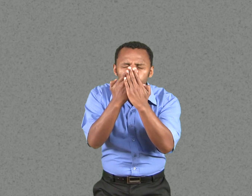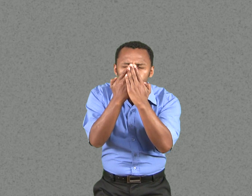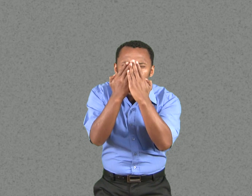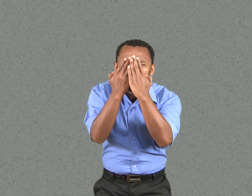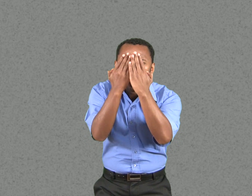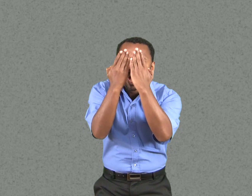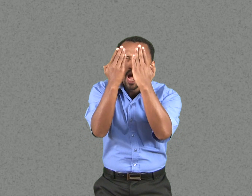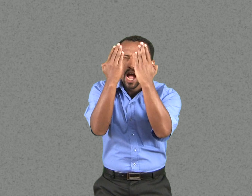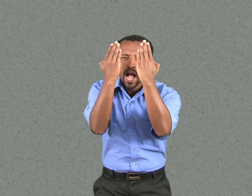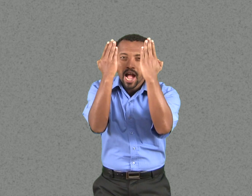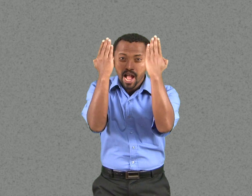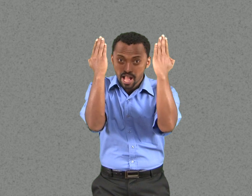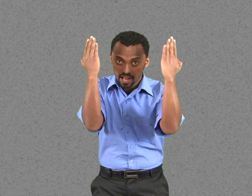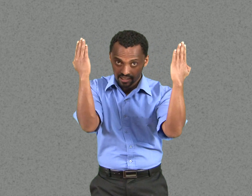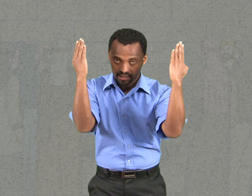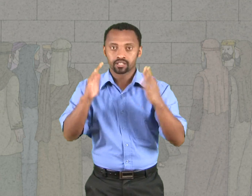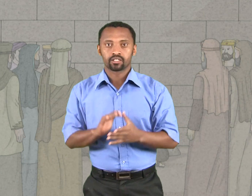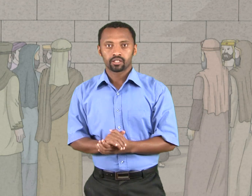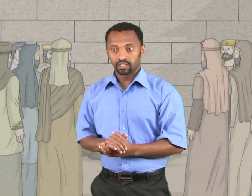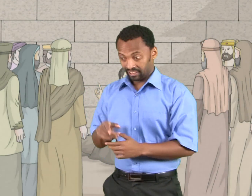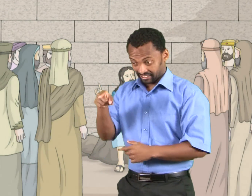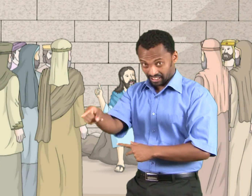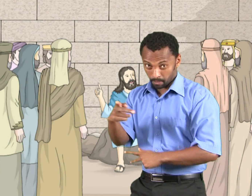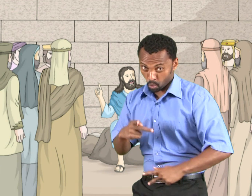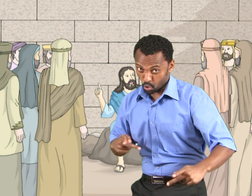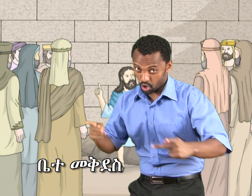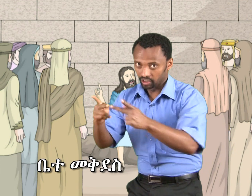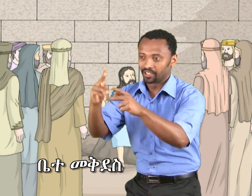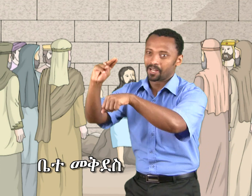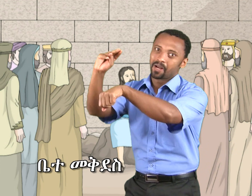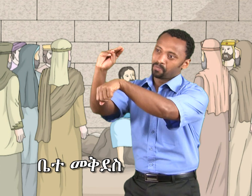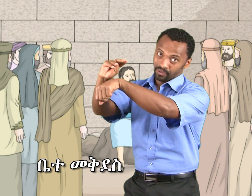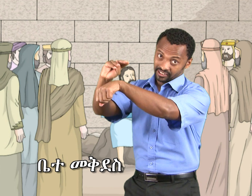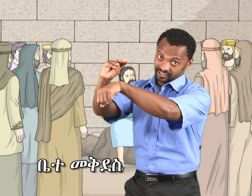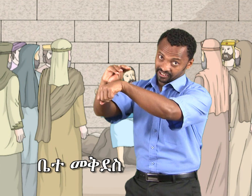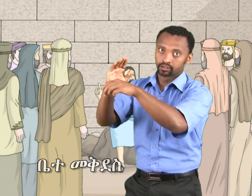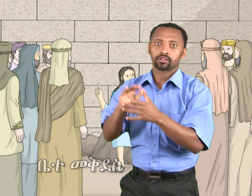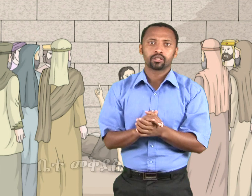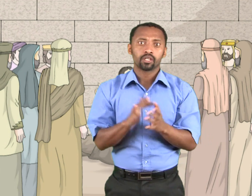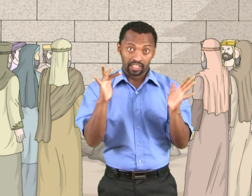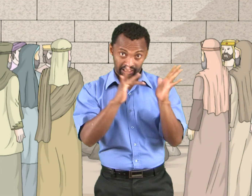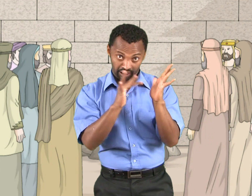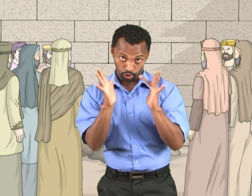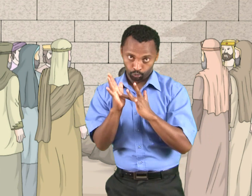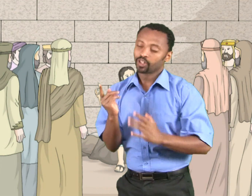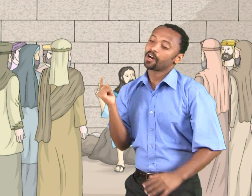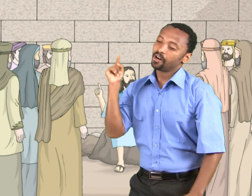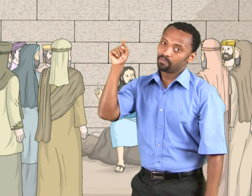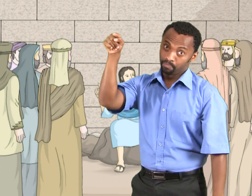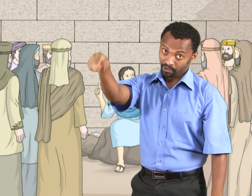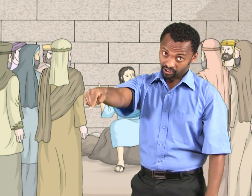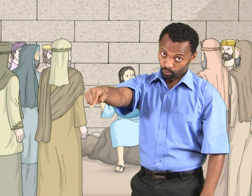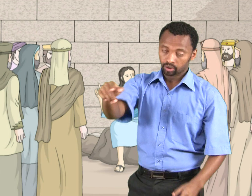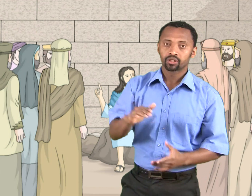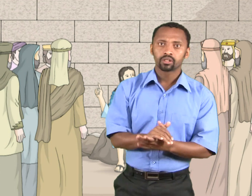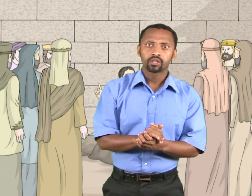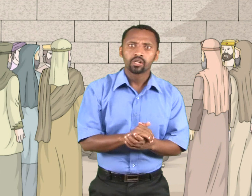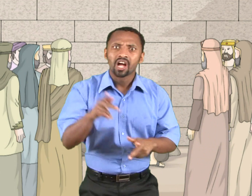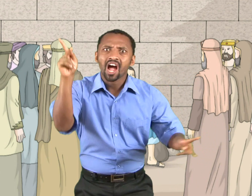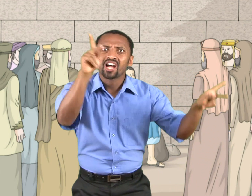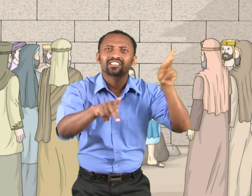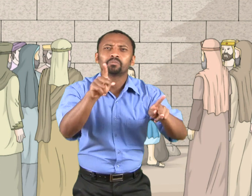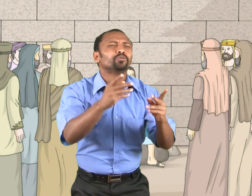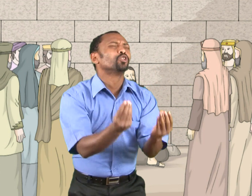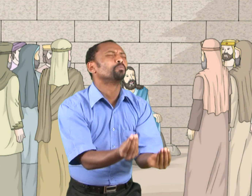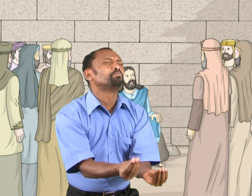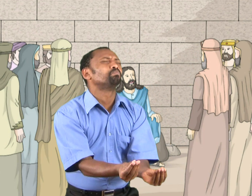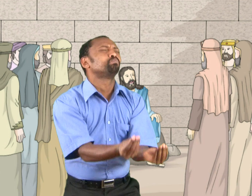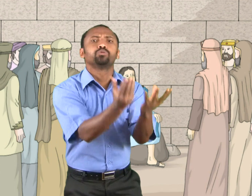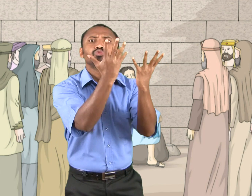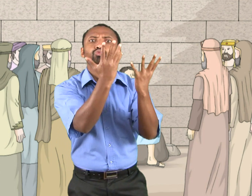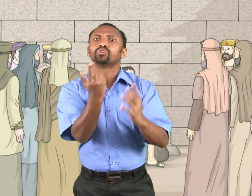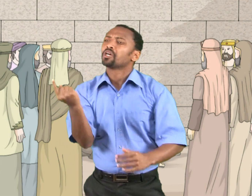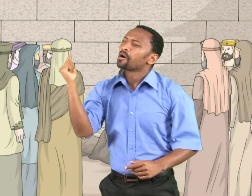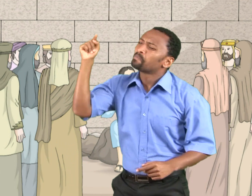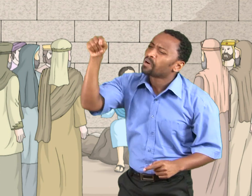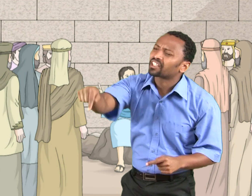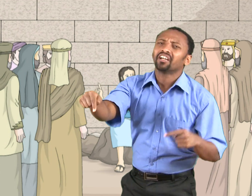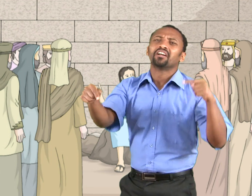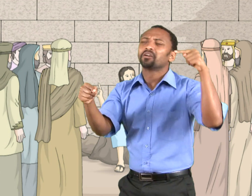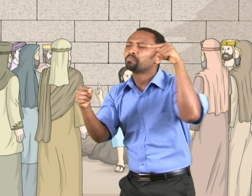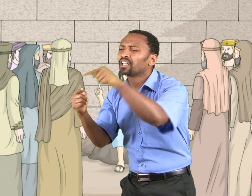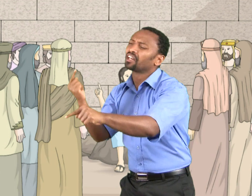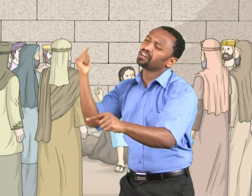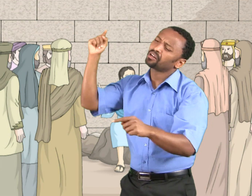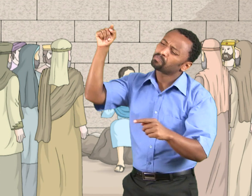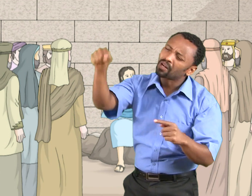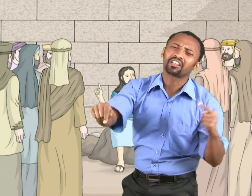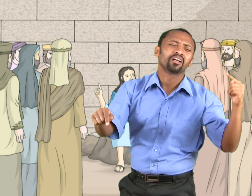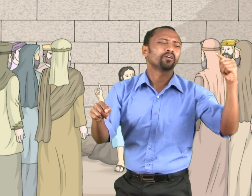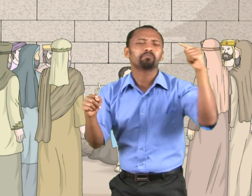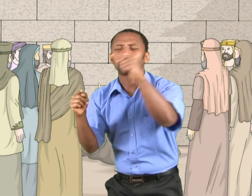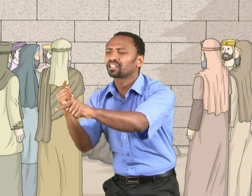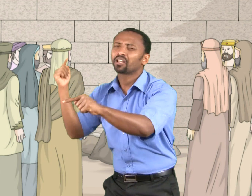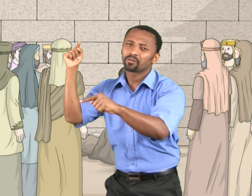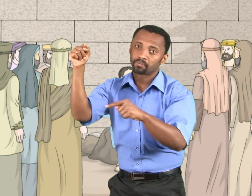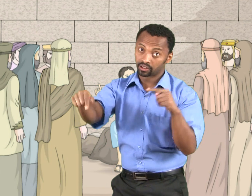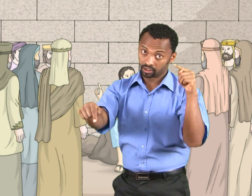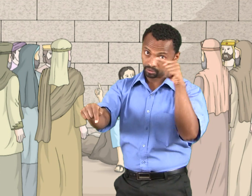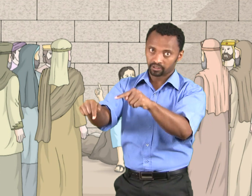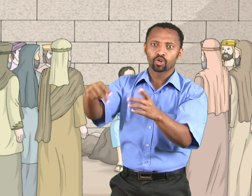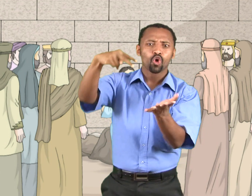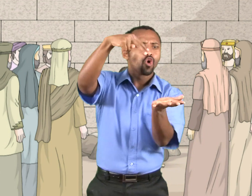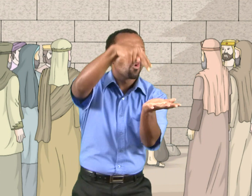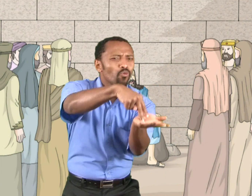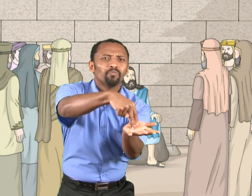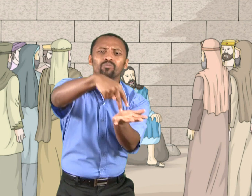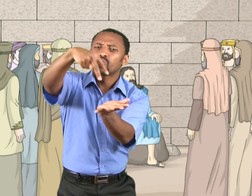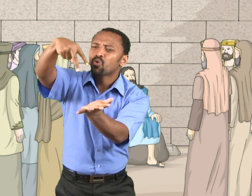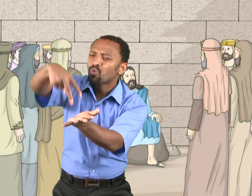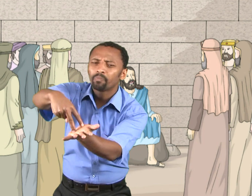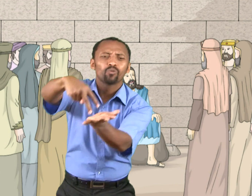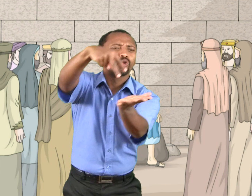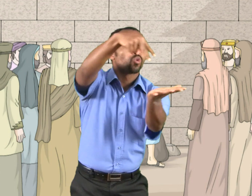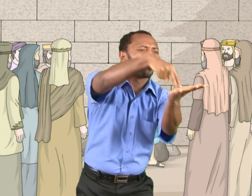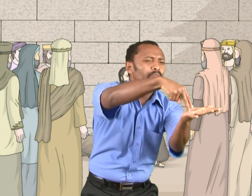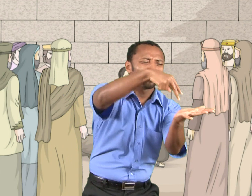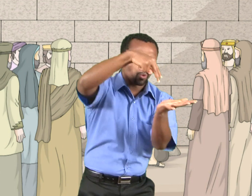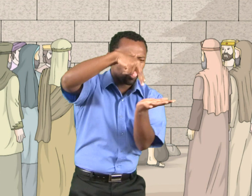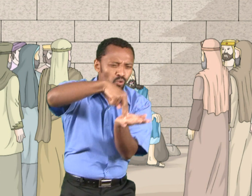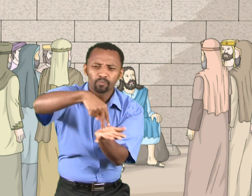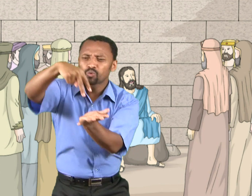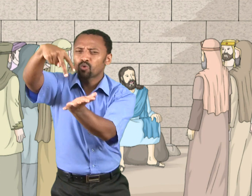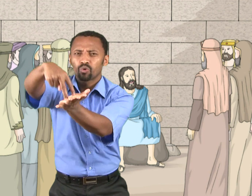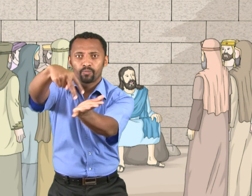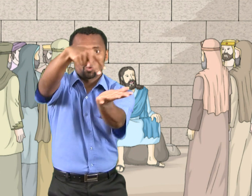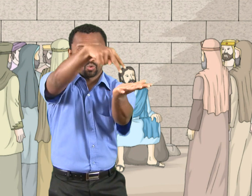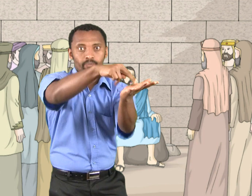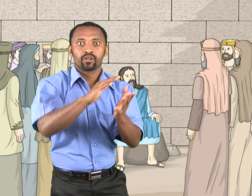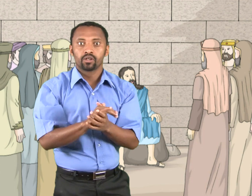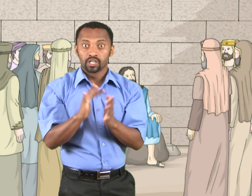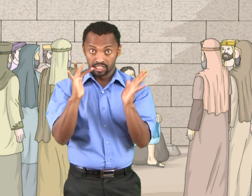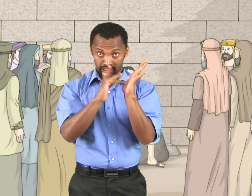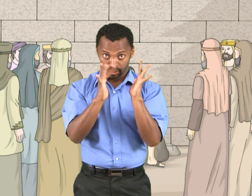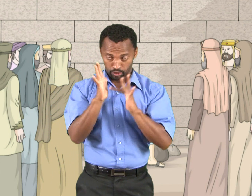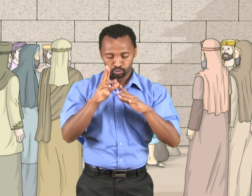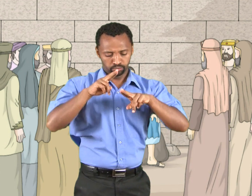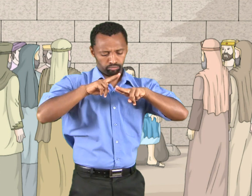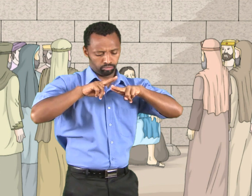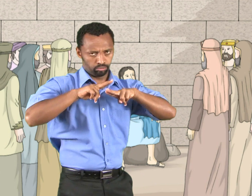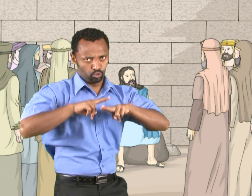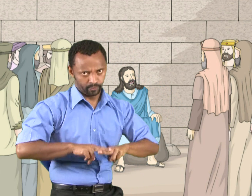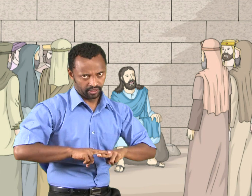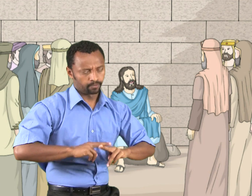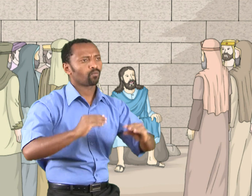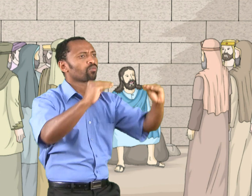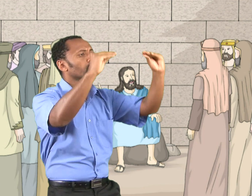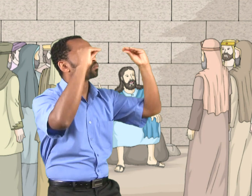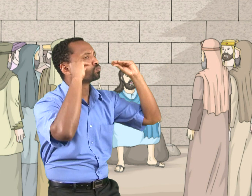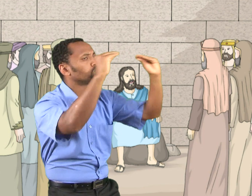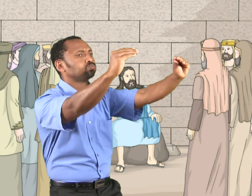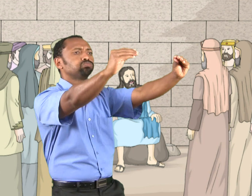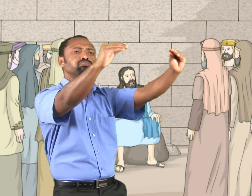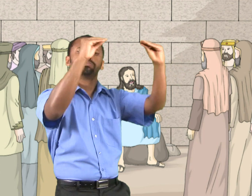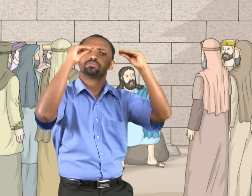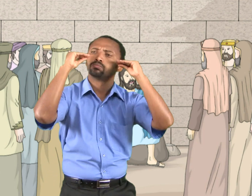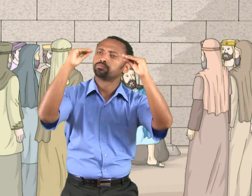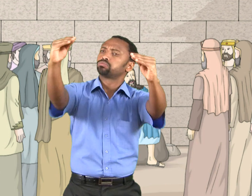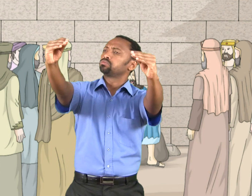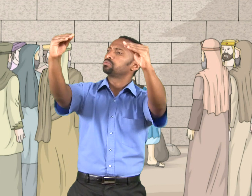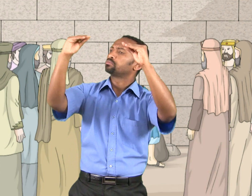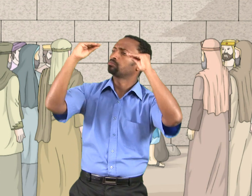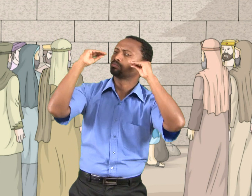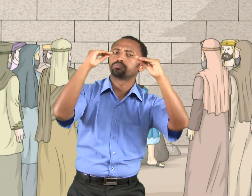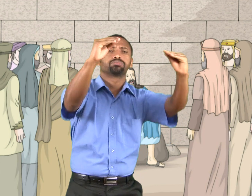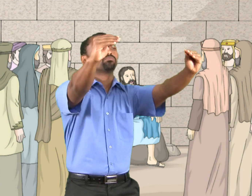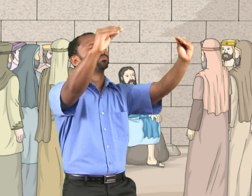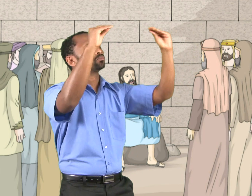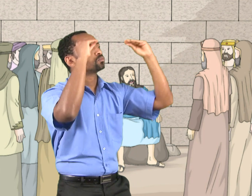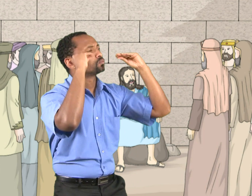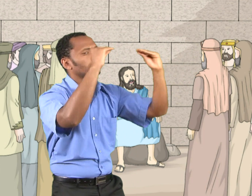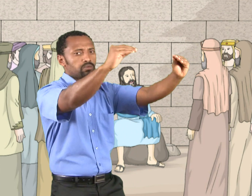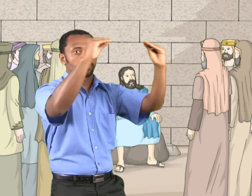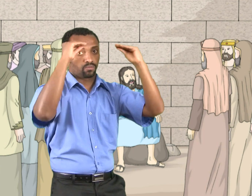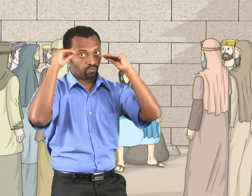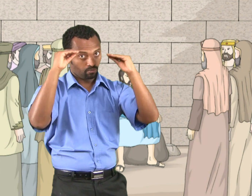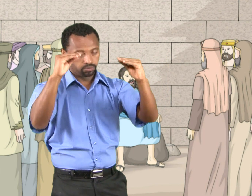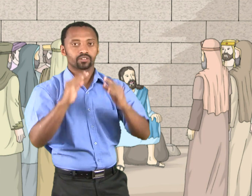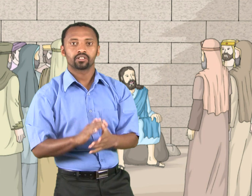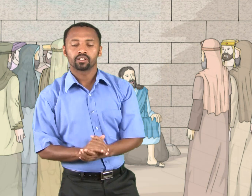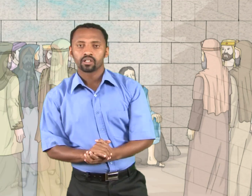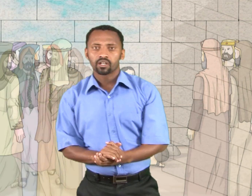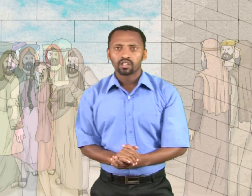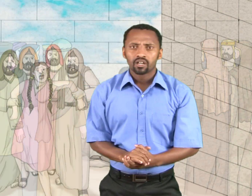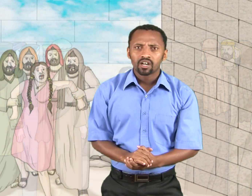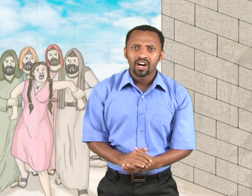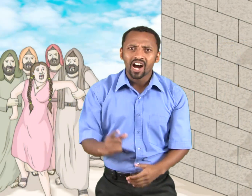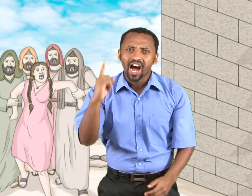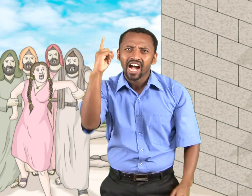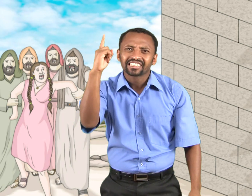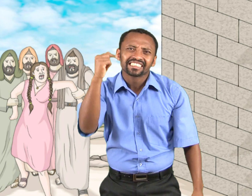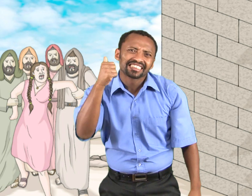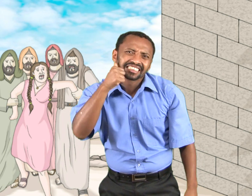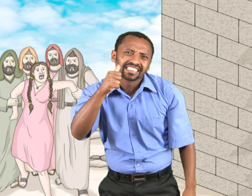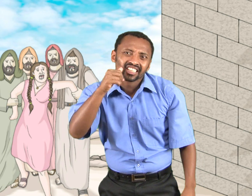Early in the morning He went back into the temple courts. All the people came to Him, and He sat down to teach them.